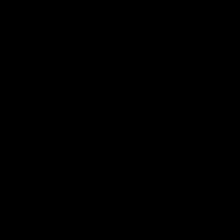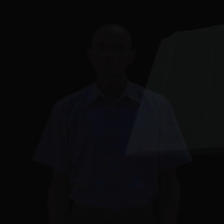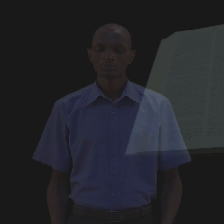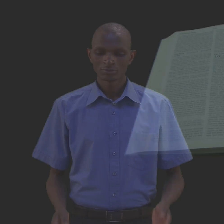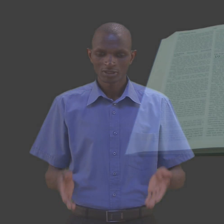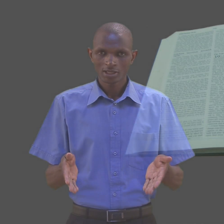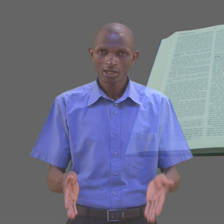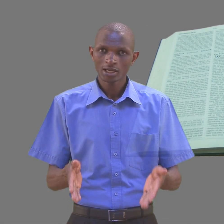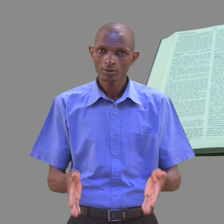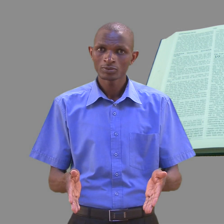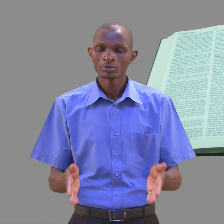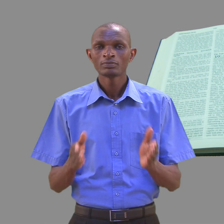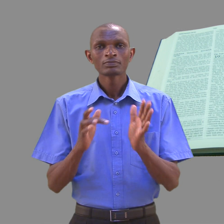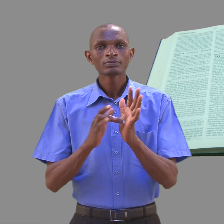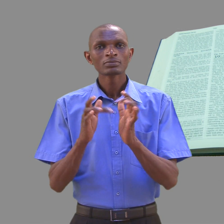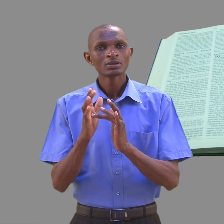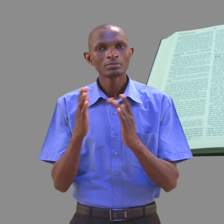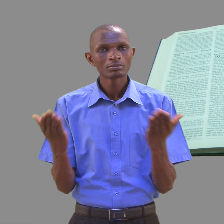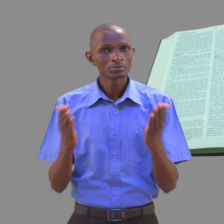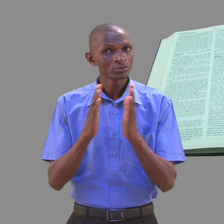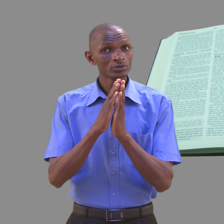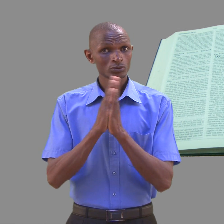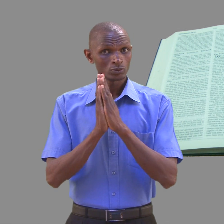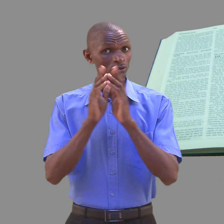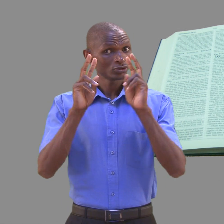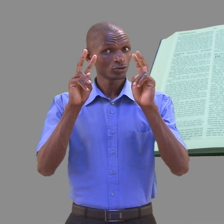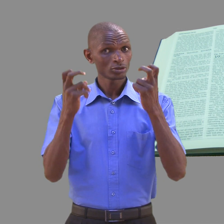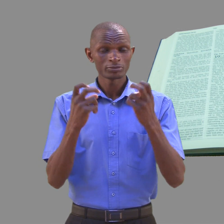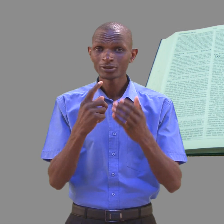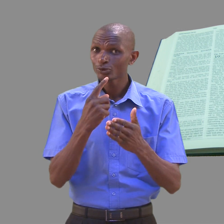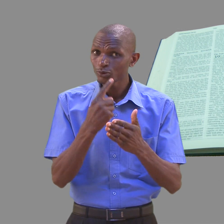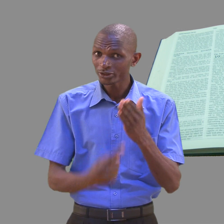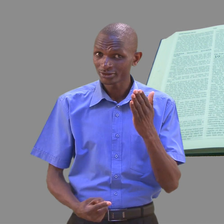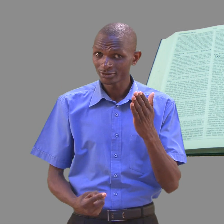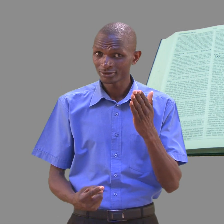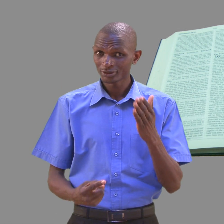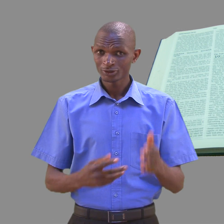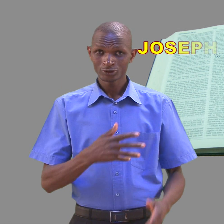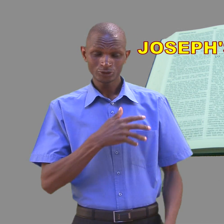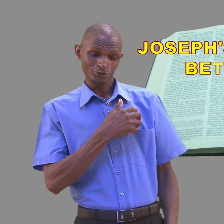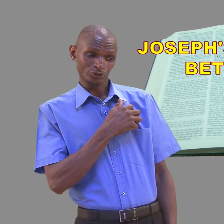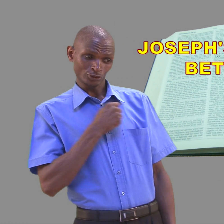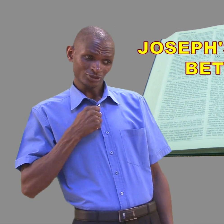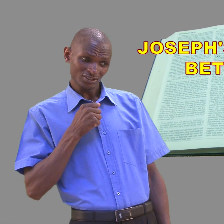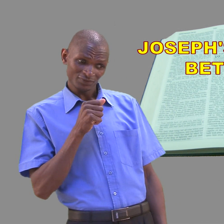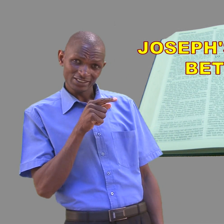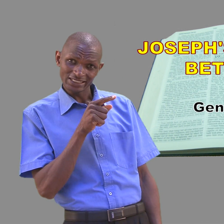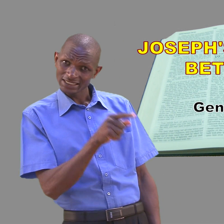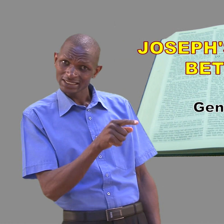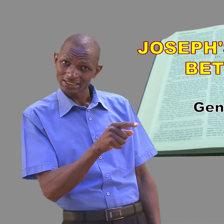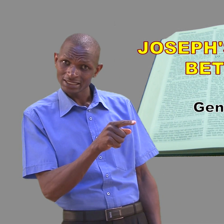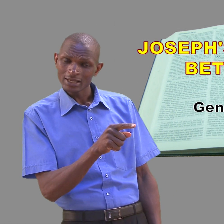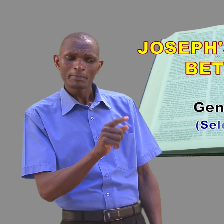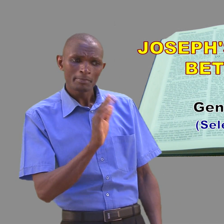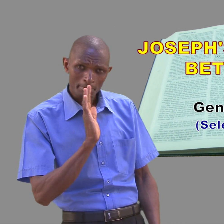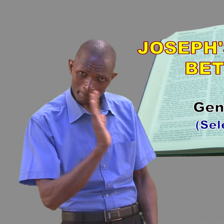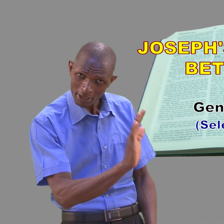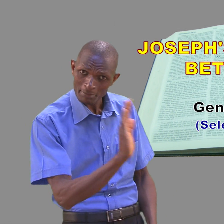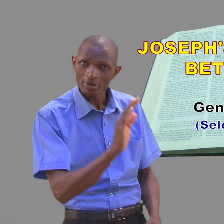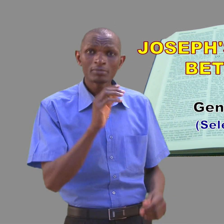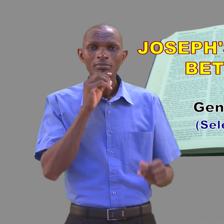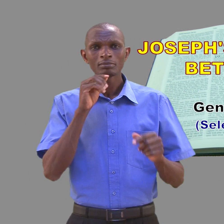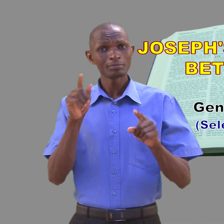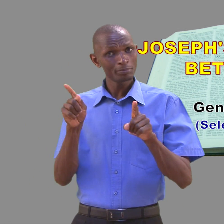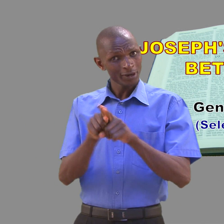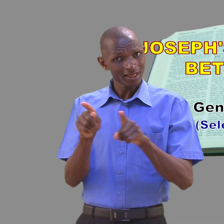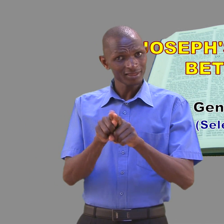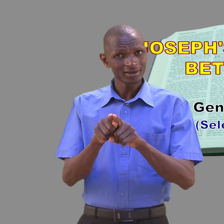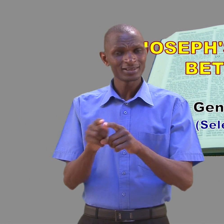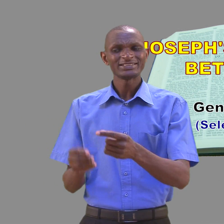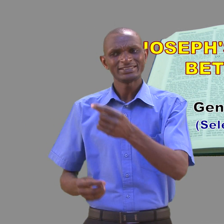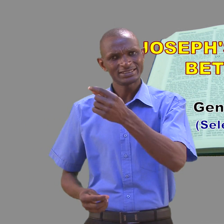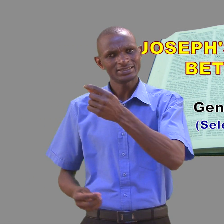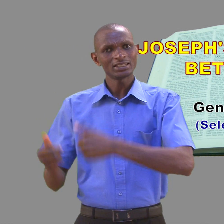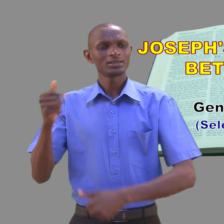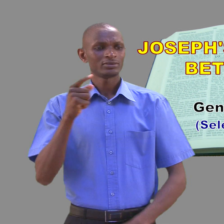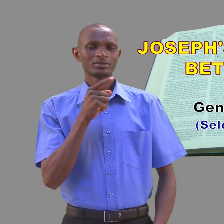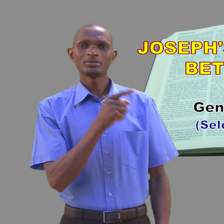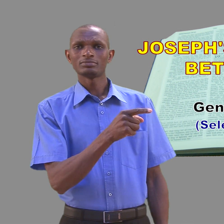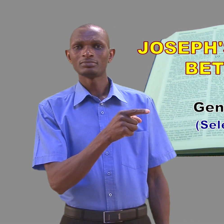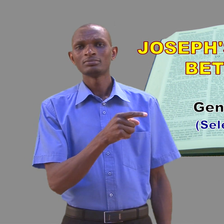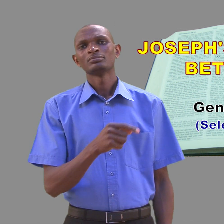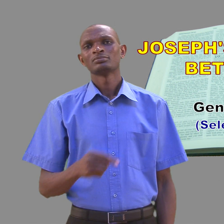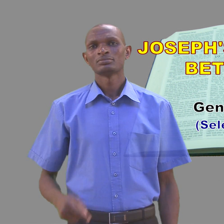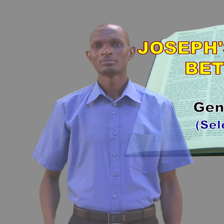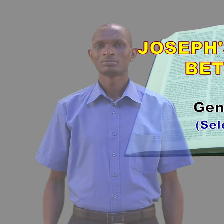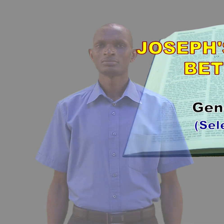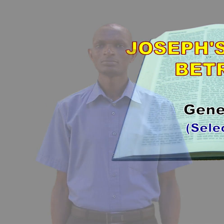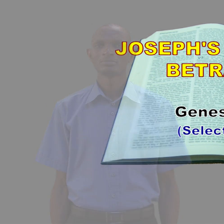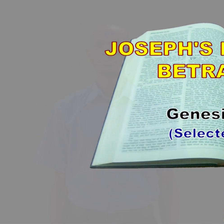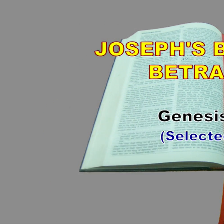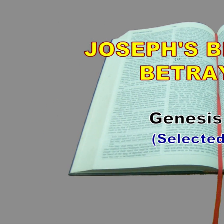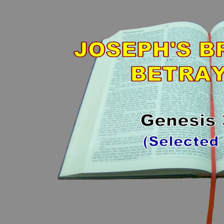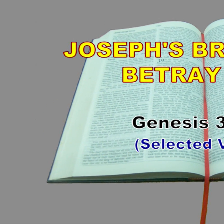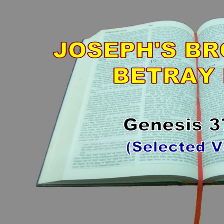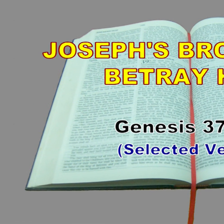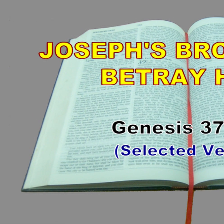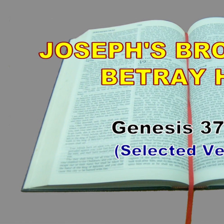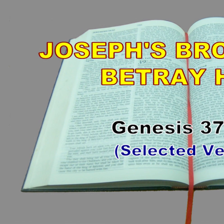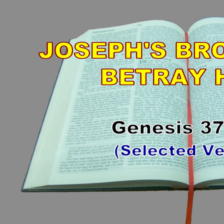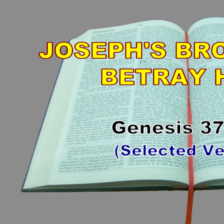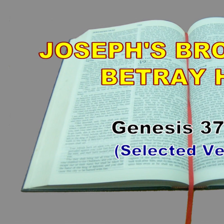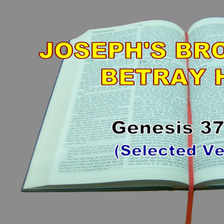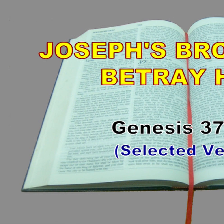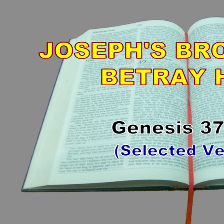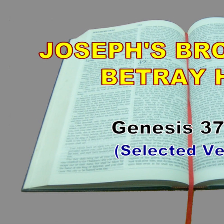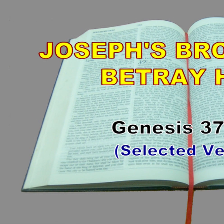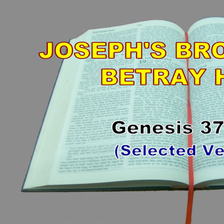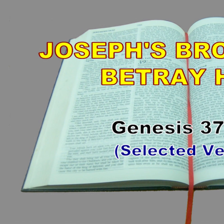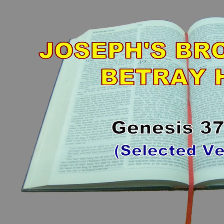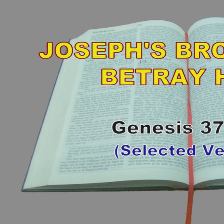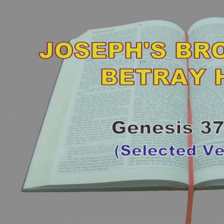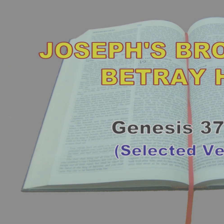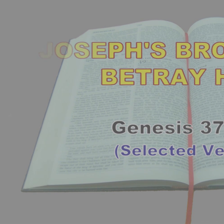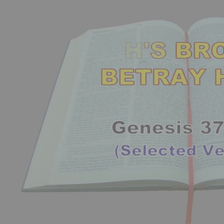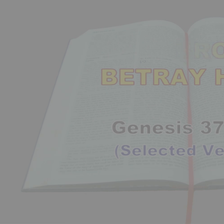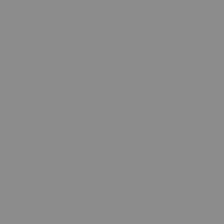Joseph brothers betray him